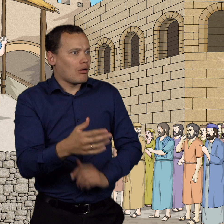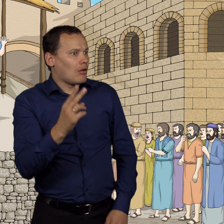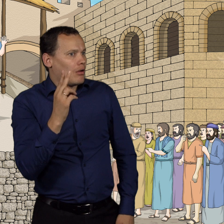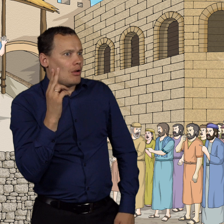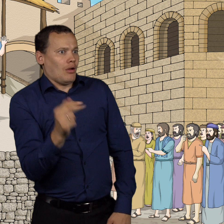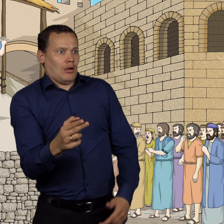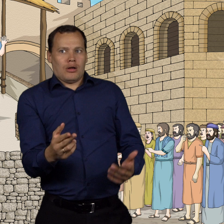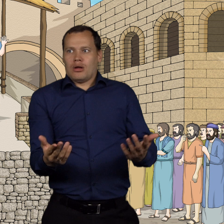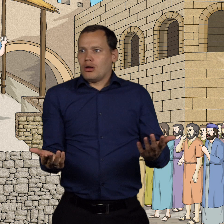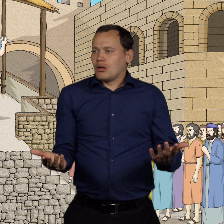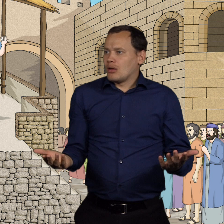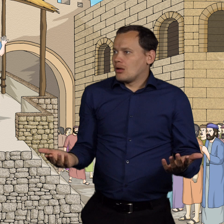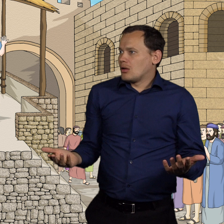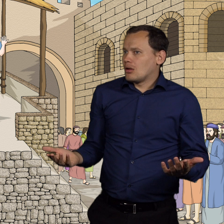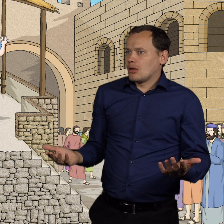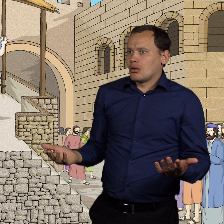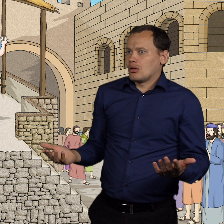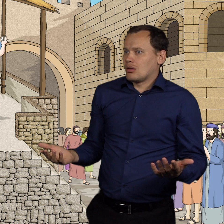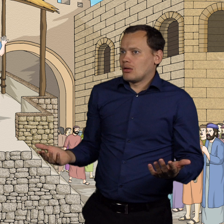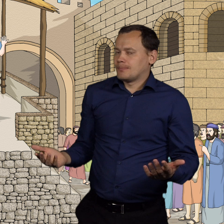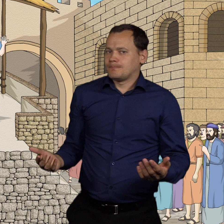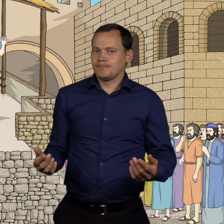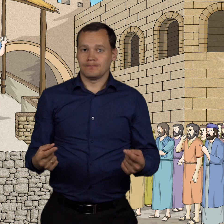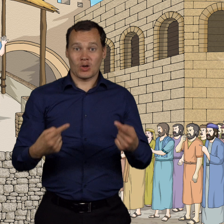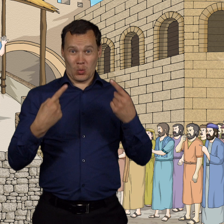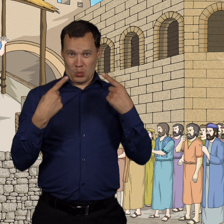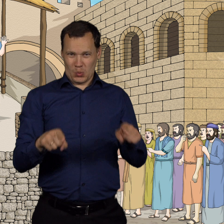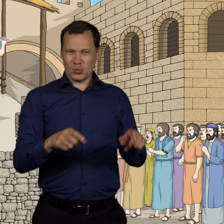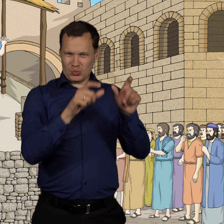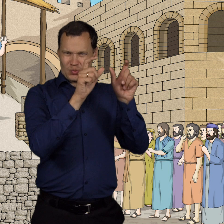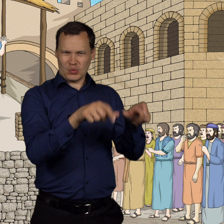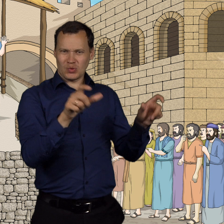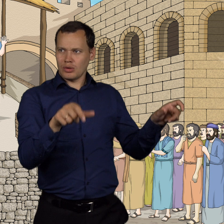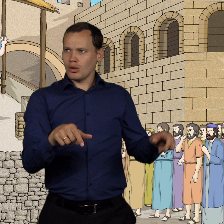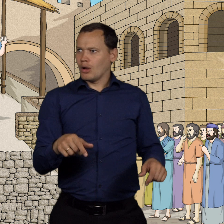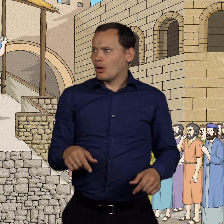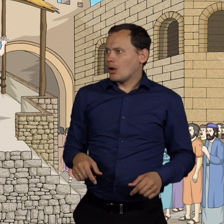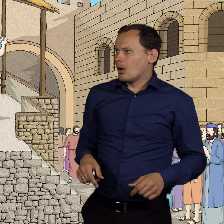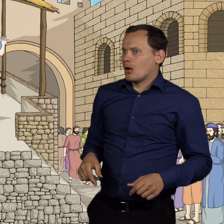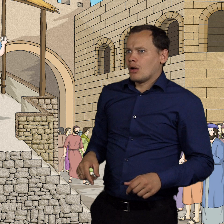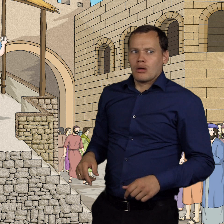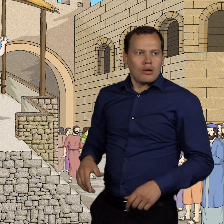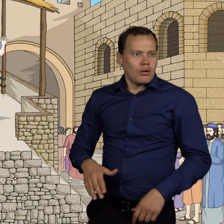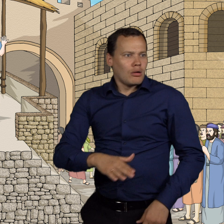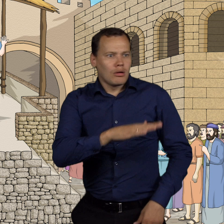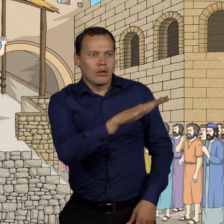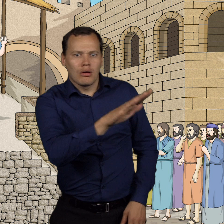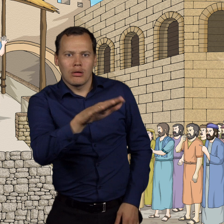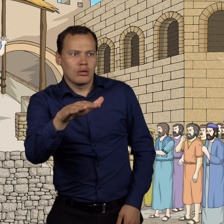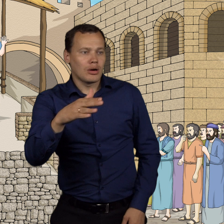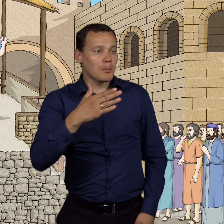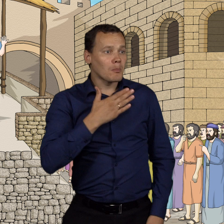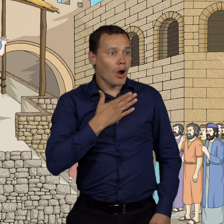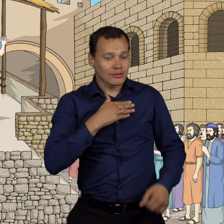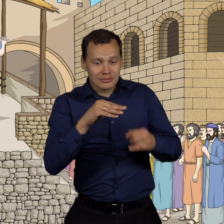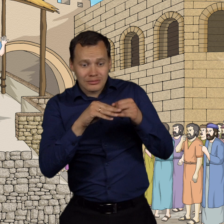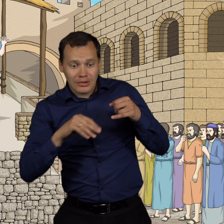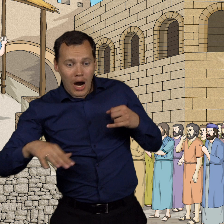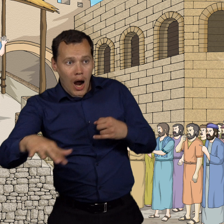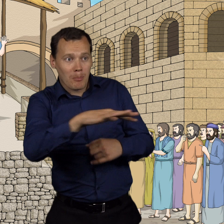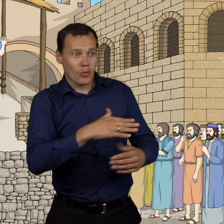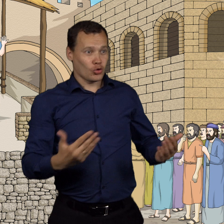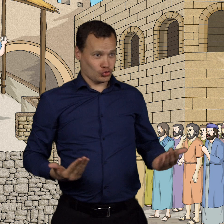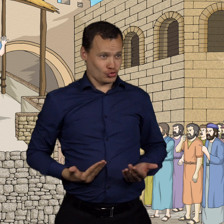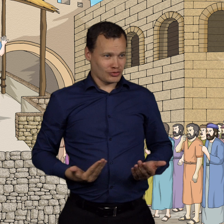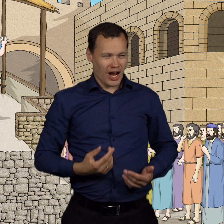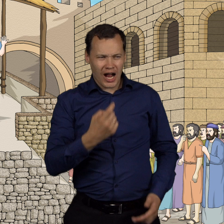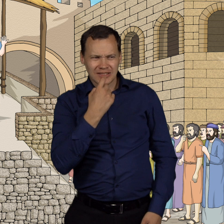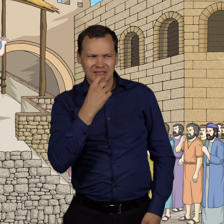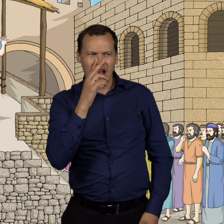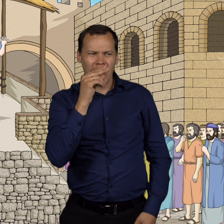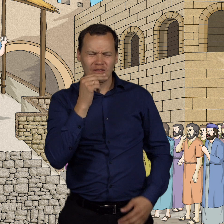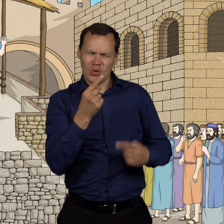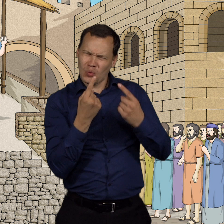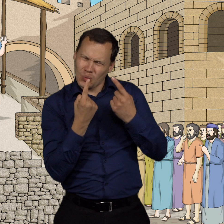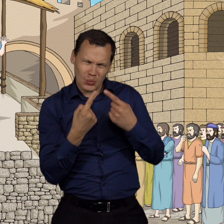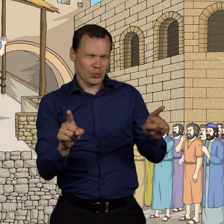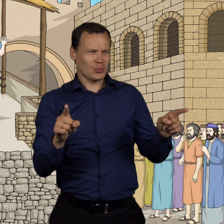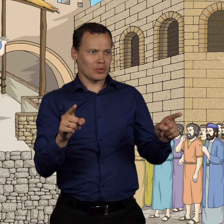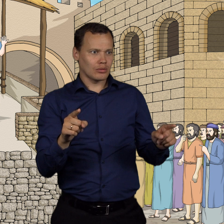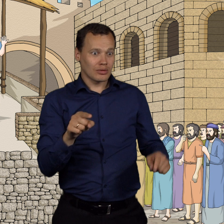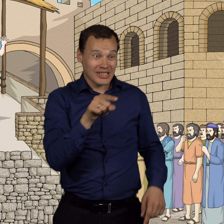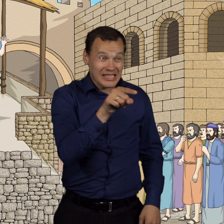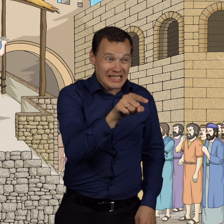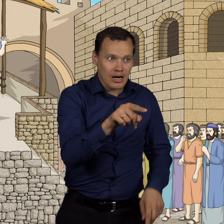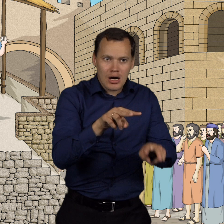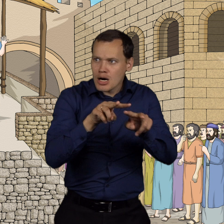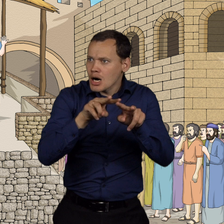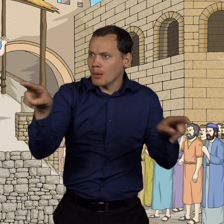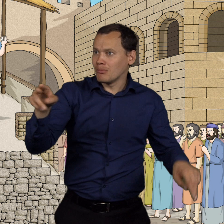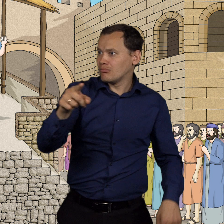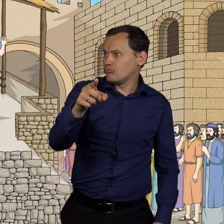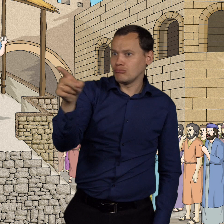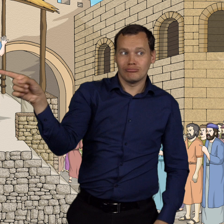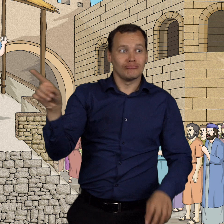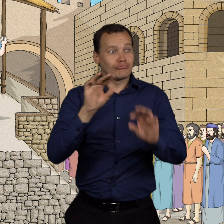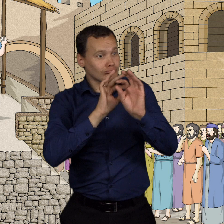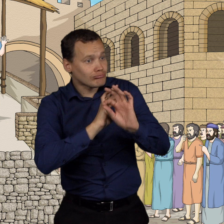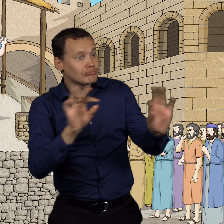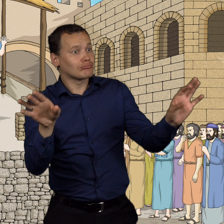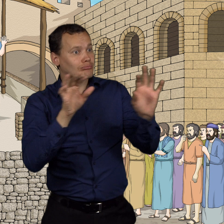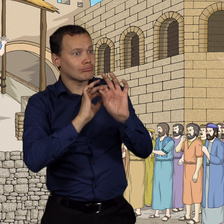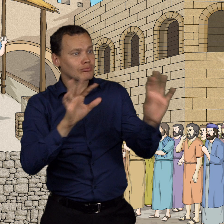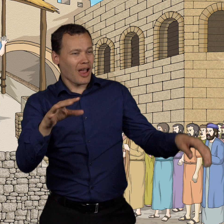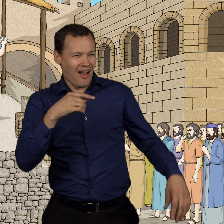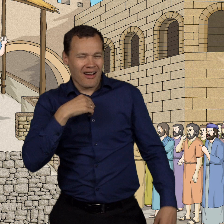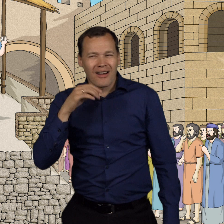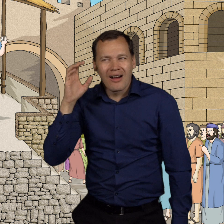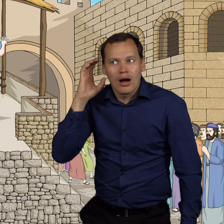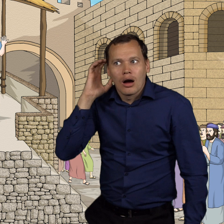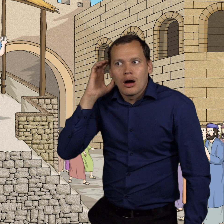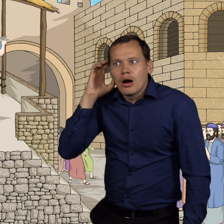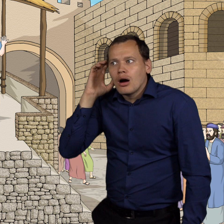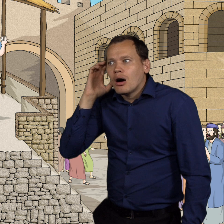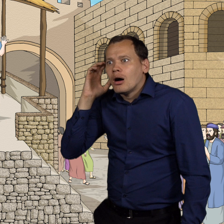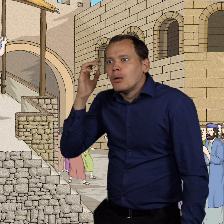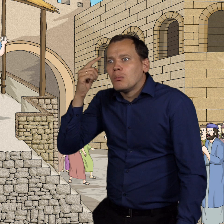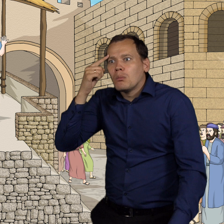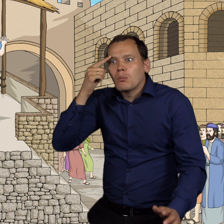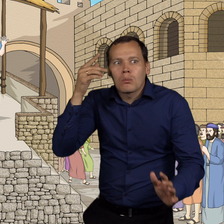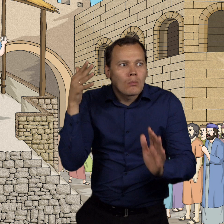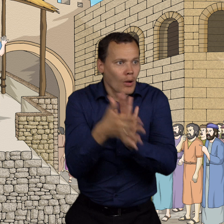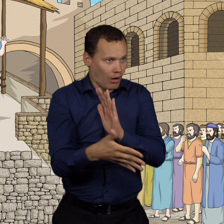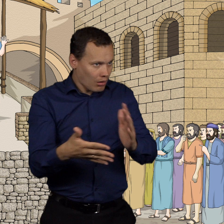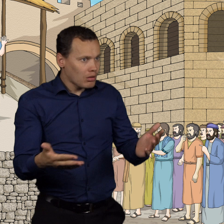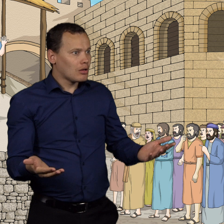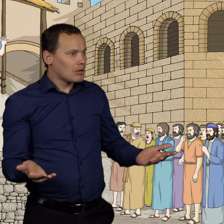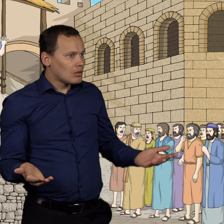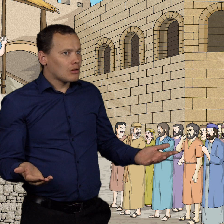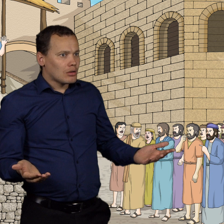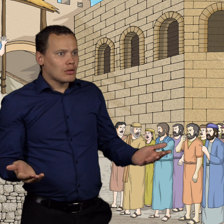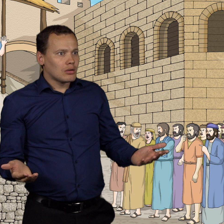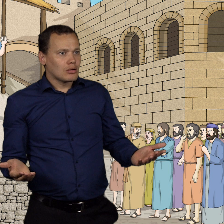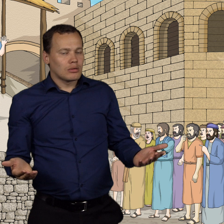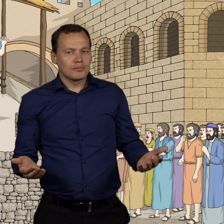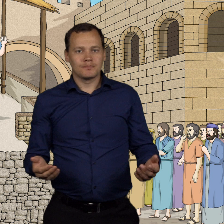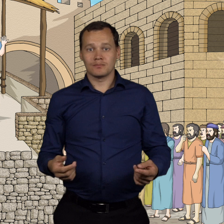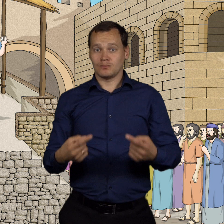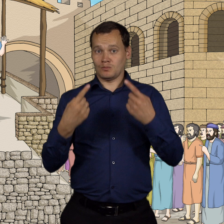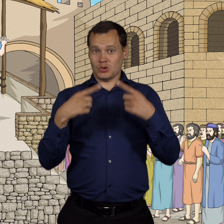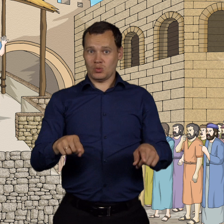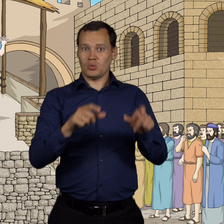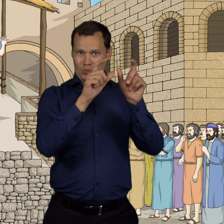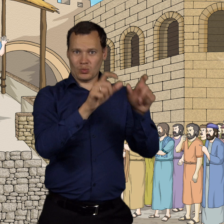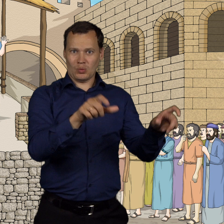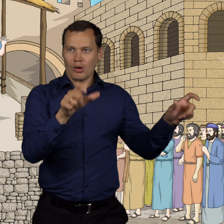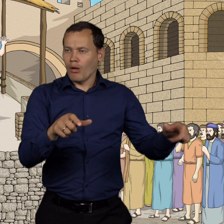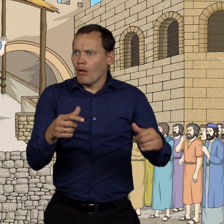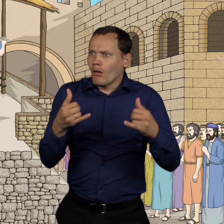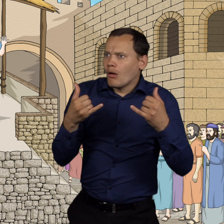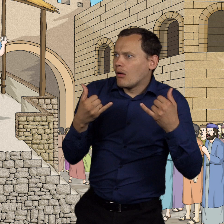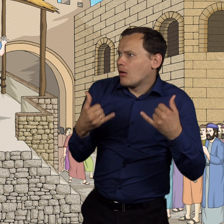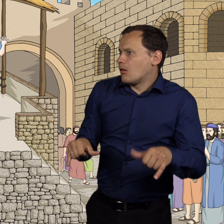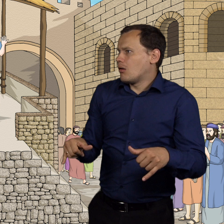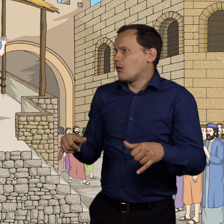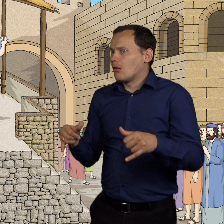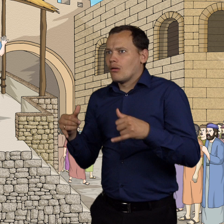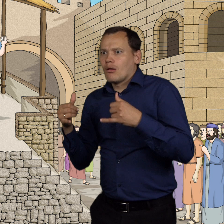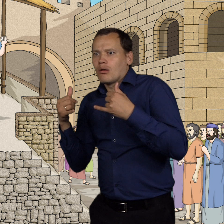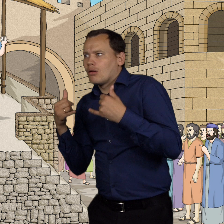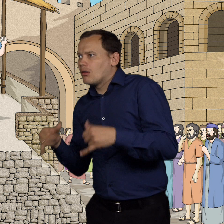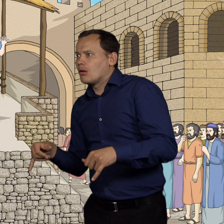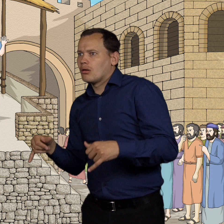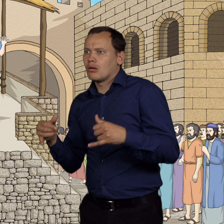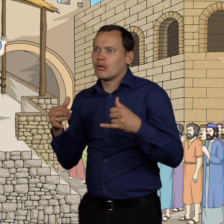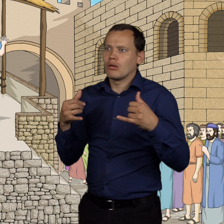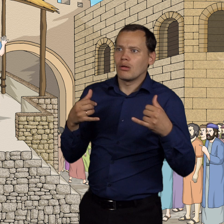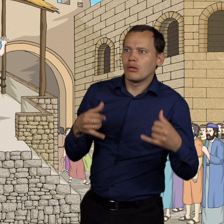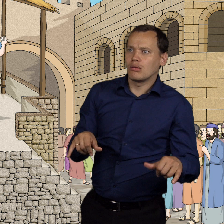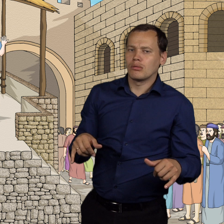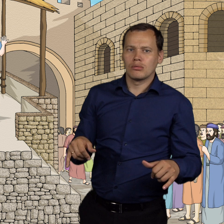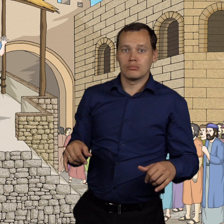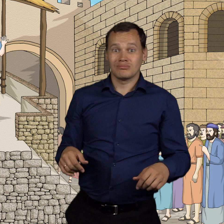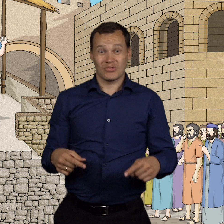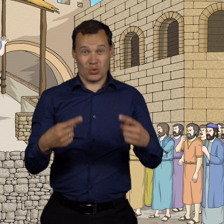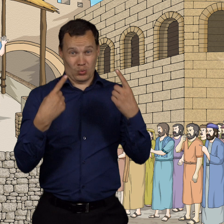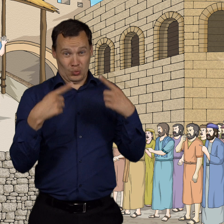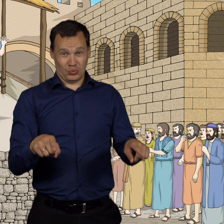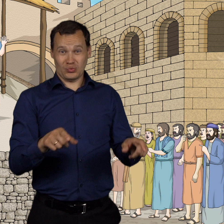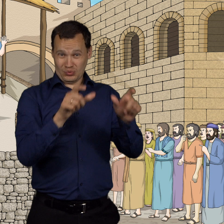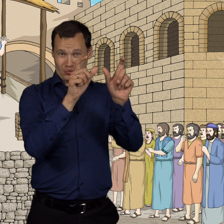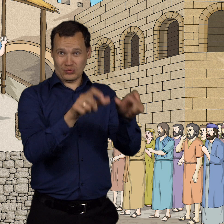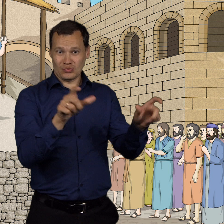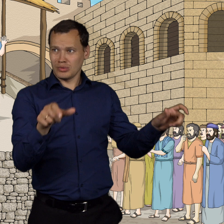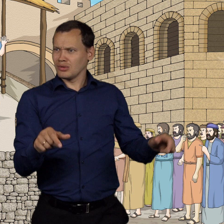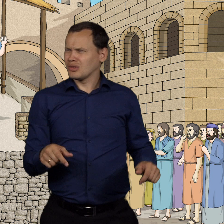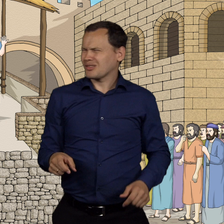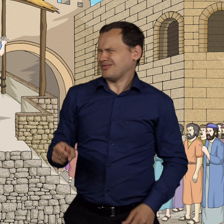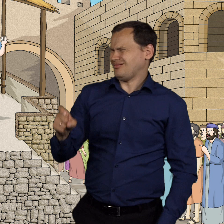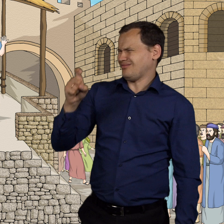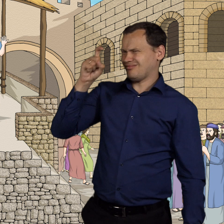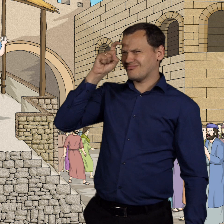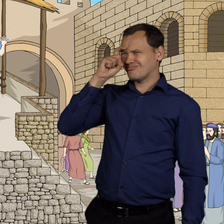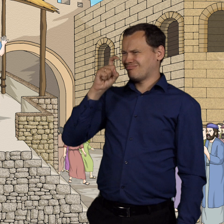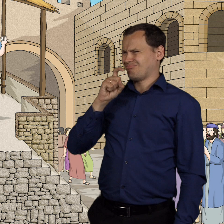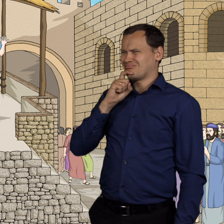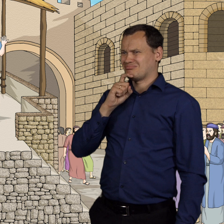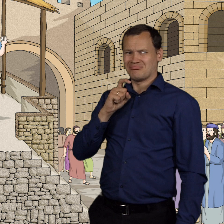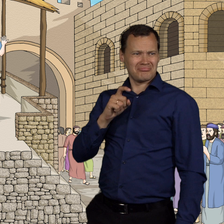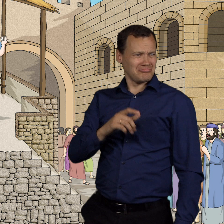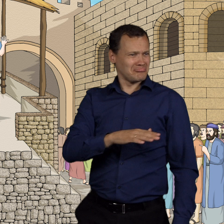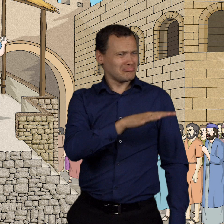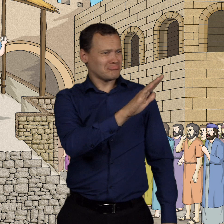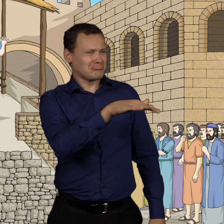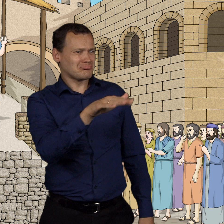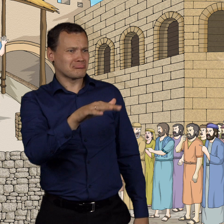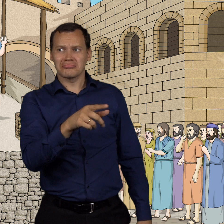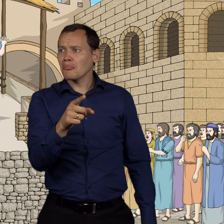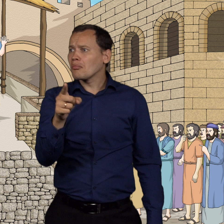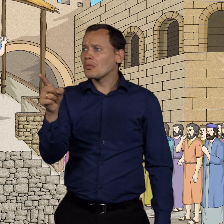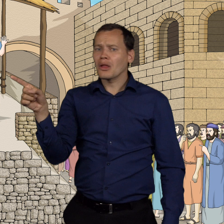residents of Mesopotamia, Judea and Cappadocia, Pontus and Asia, Phrygia and Pamphylia, Egypt and the parts of Libya near Cyrene; visitors from Rome, both Jews and converts to Judaism;